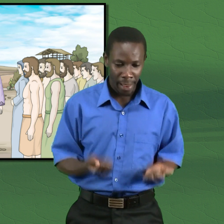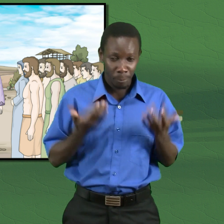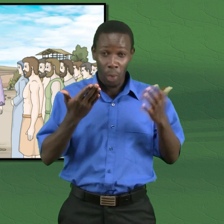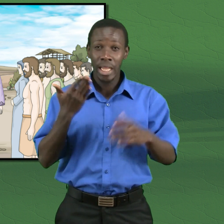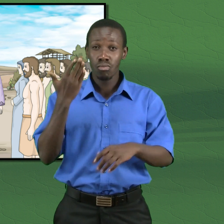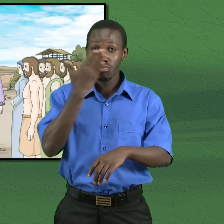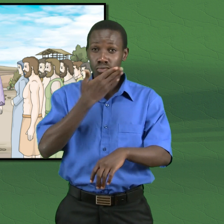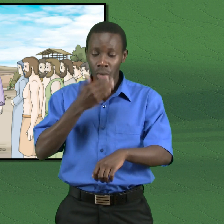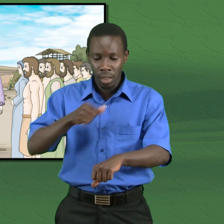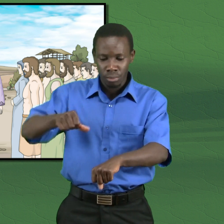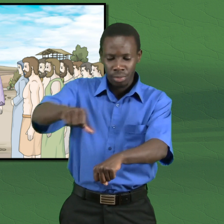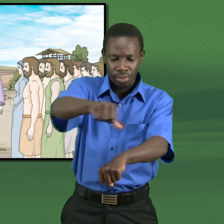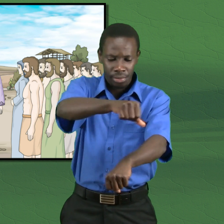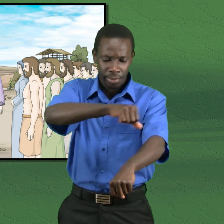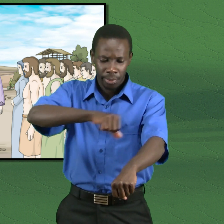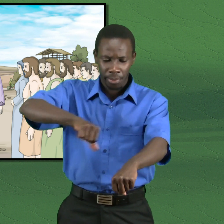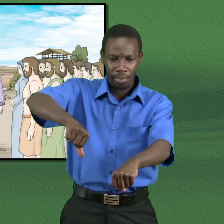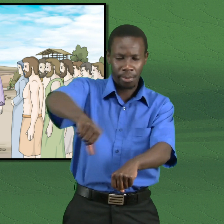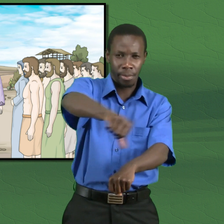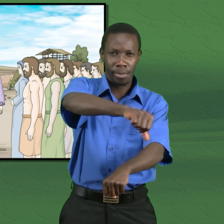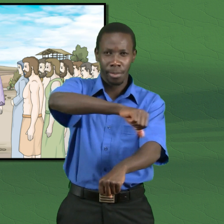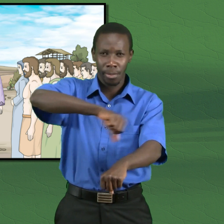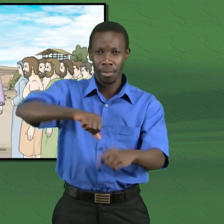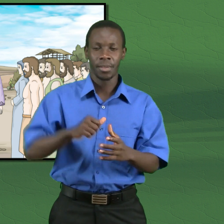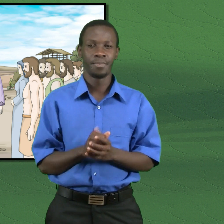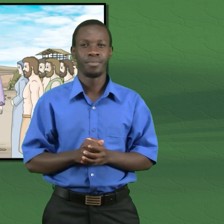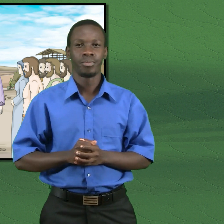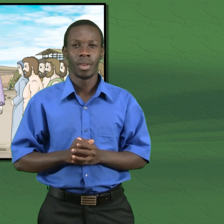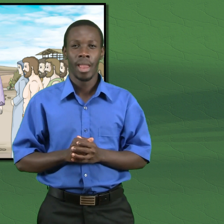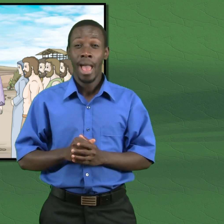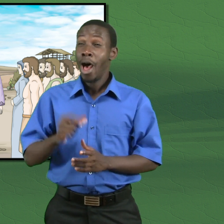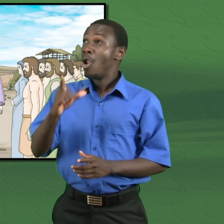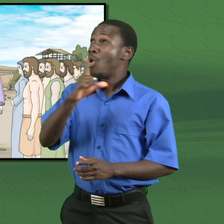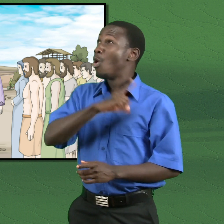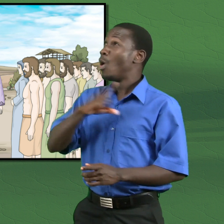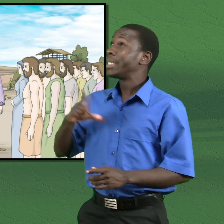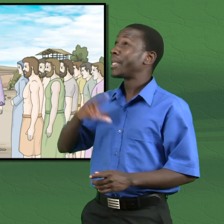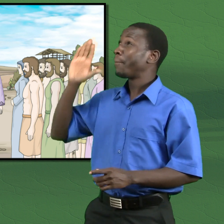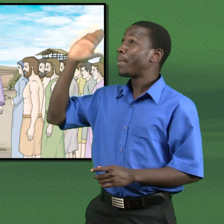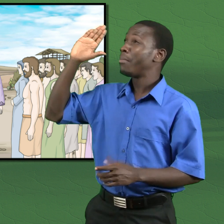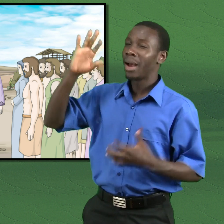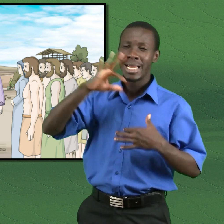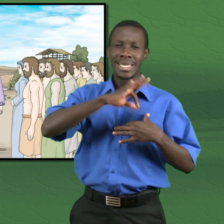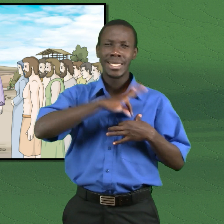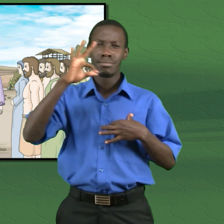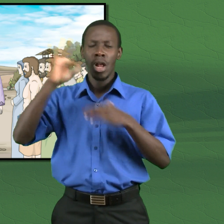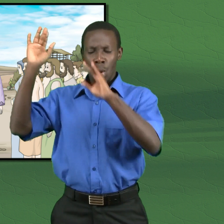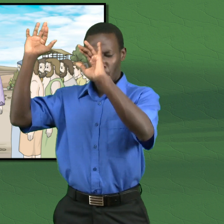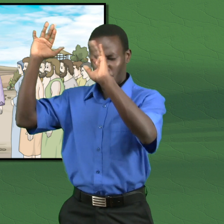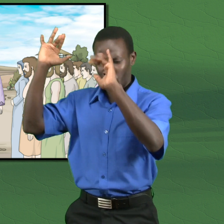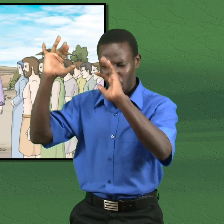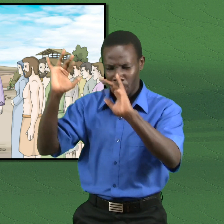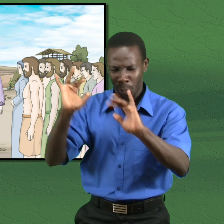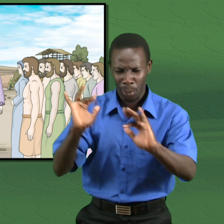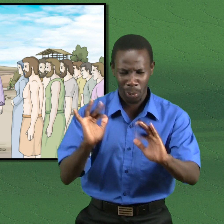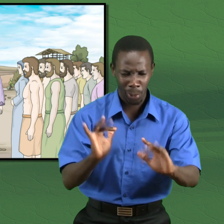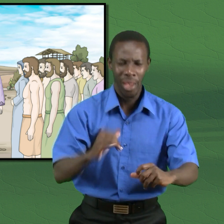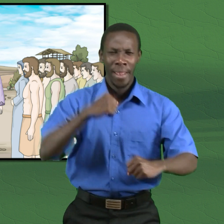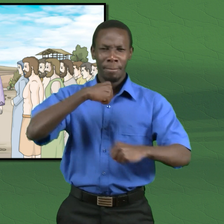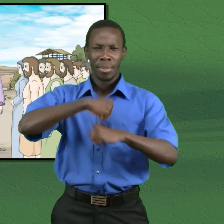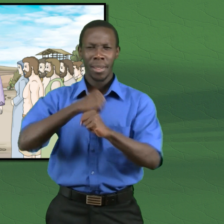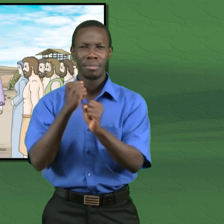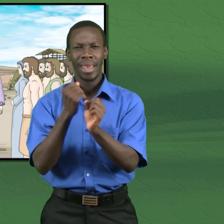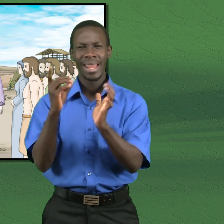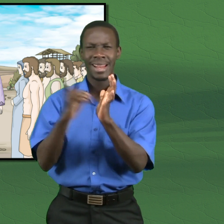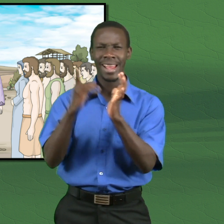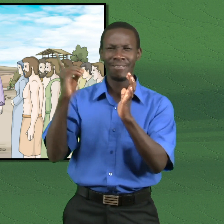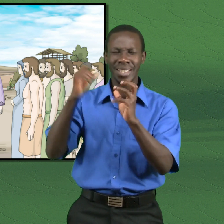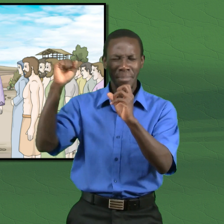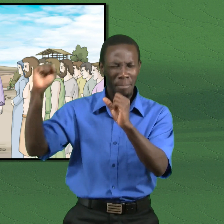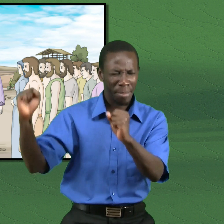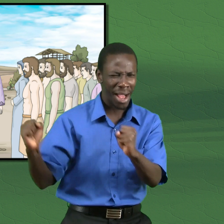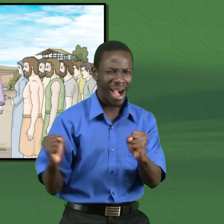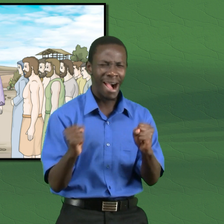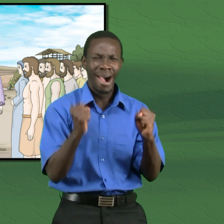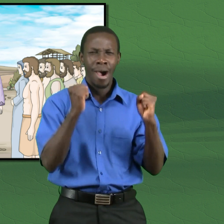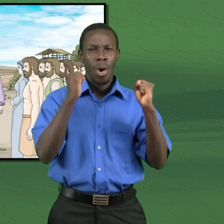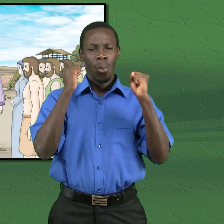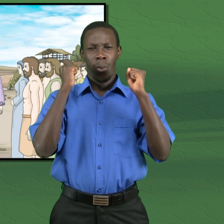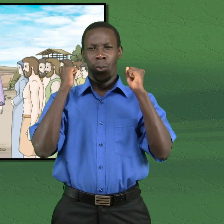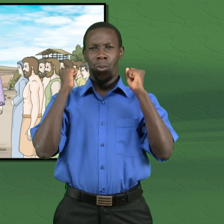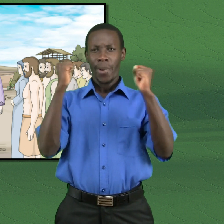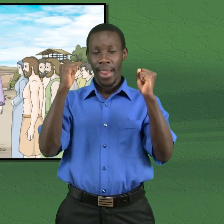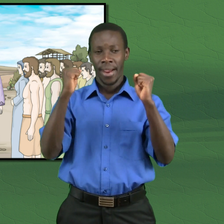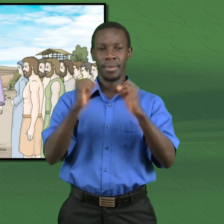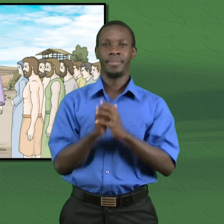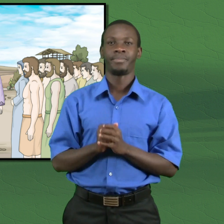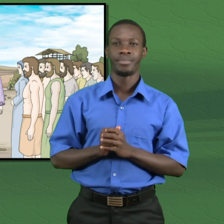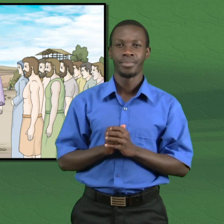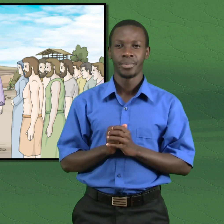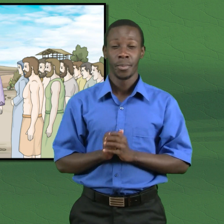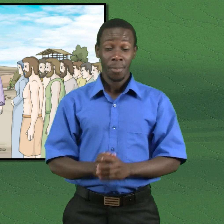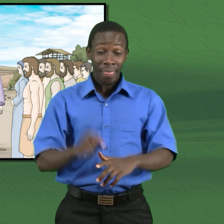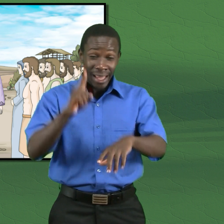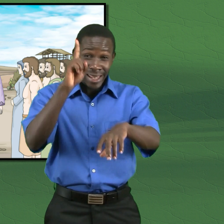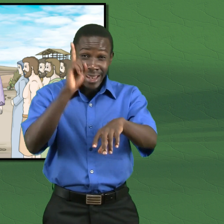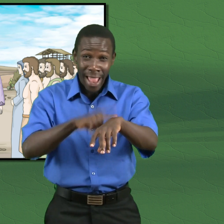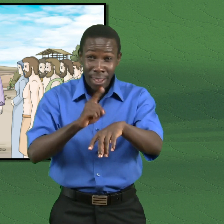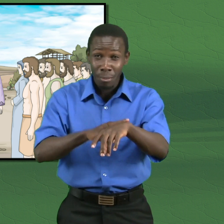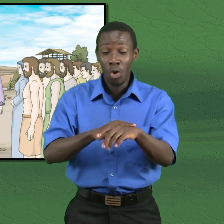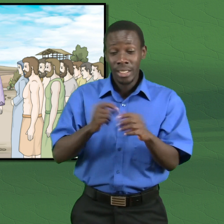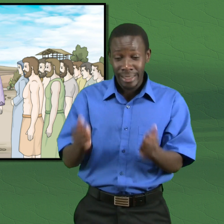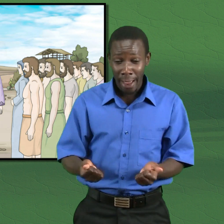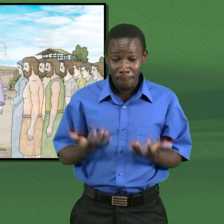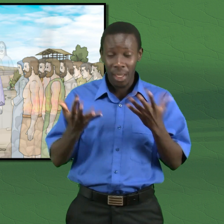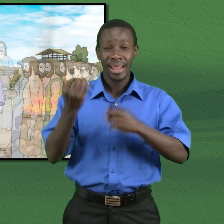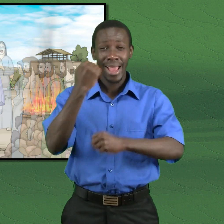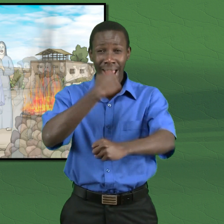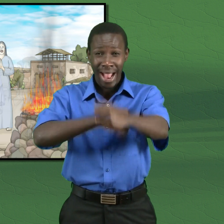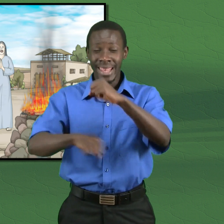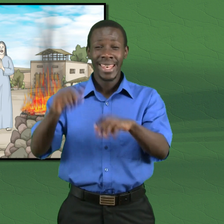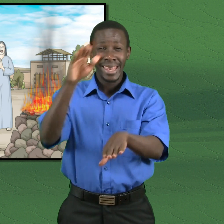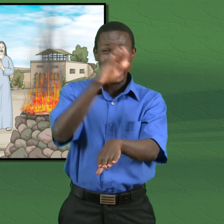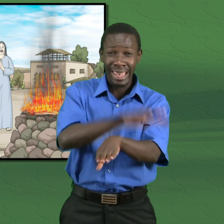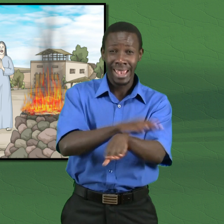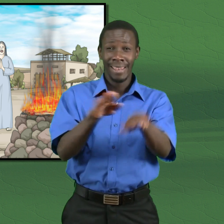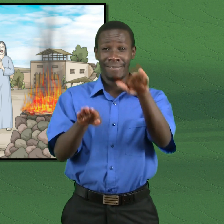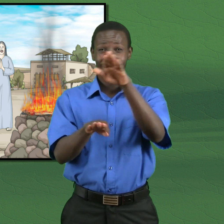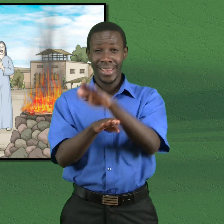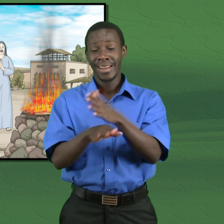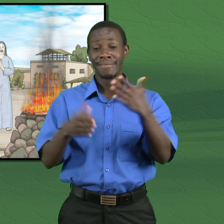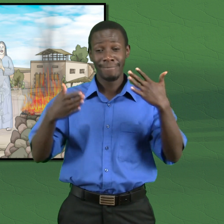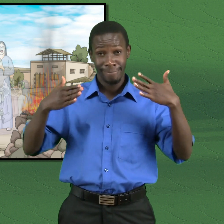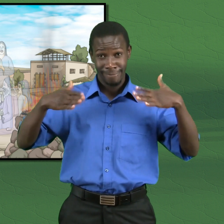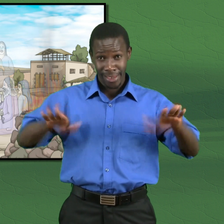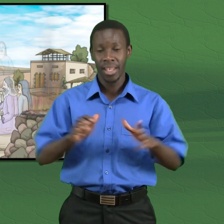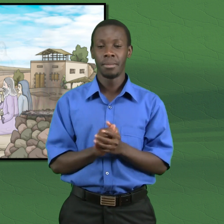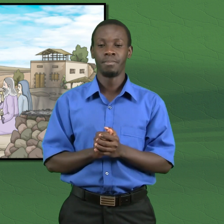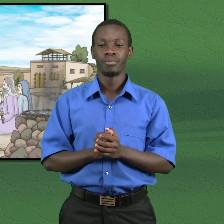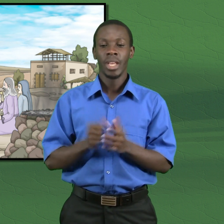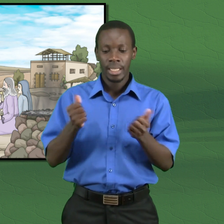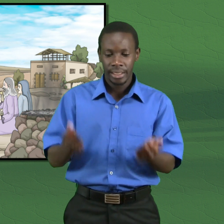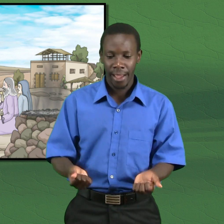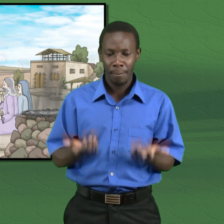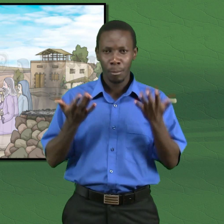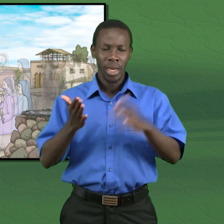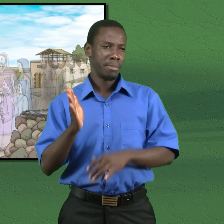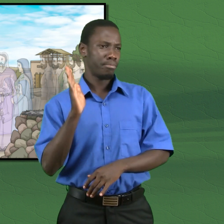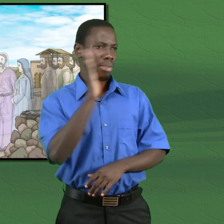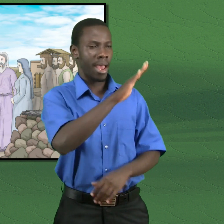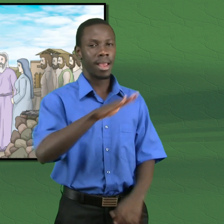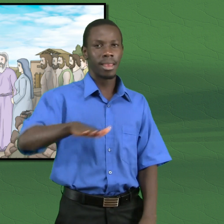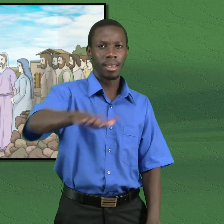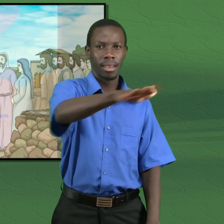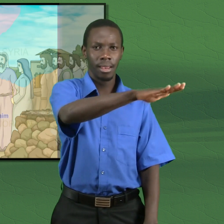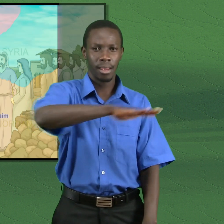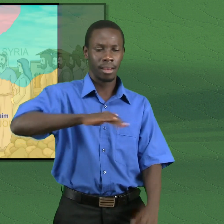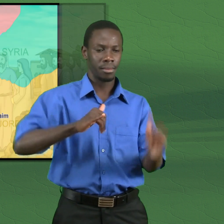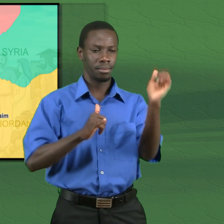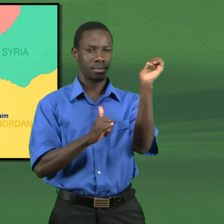So Samuel took the horn of oil and anointed him in the presence of his brothers, and the Spirit of the LORD rushed upon David from that day forward.